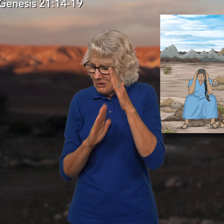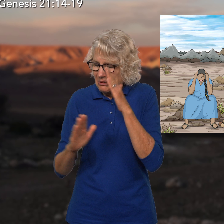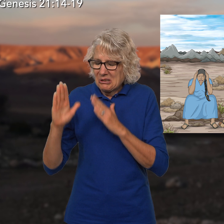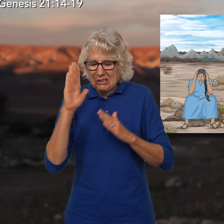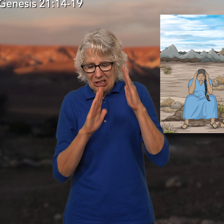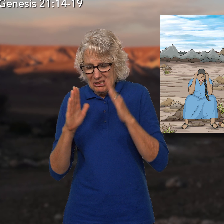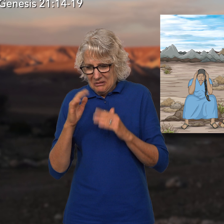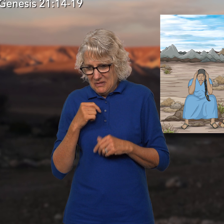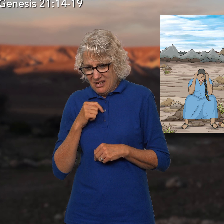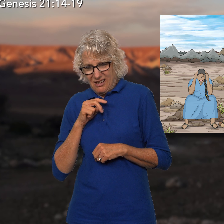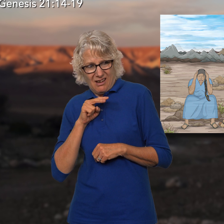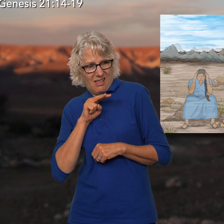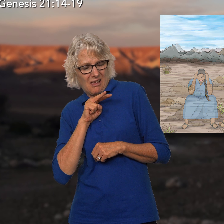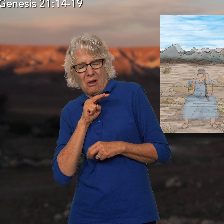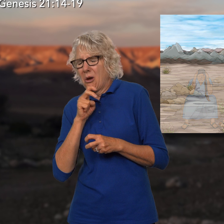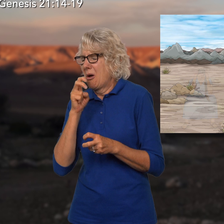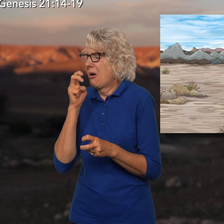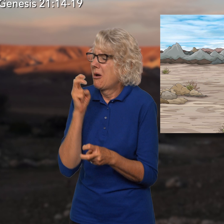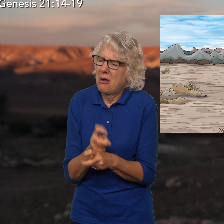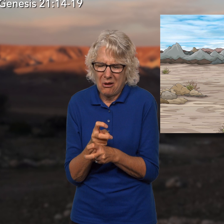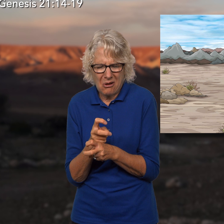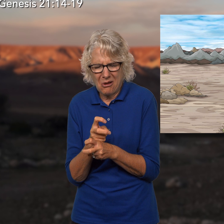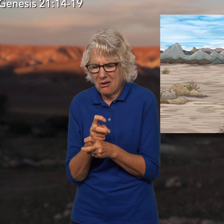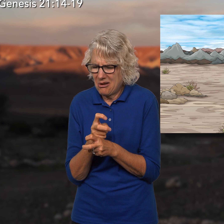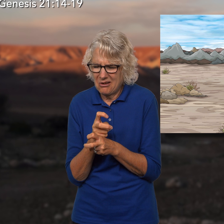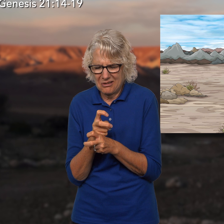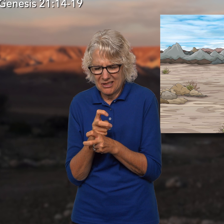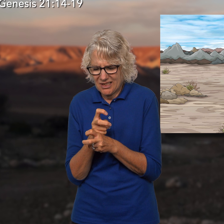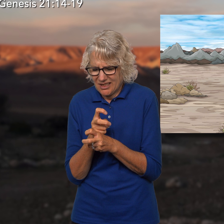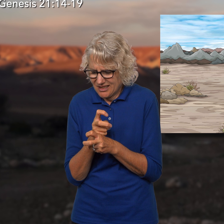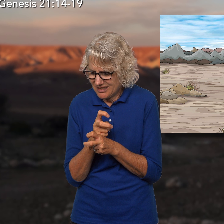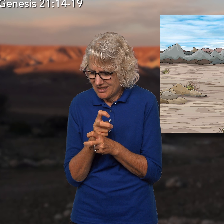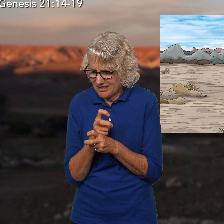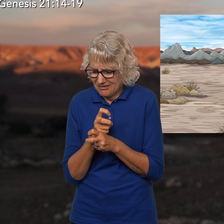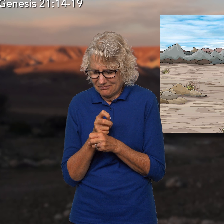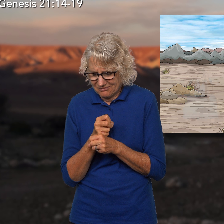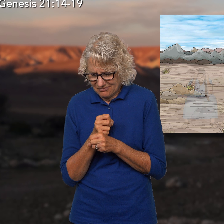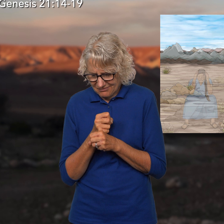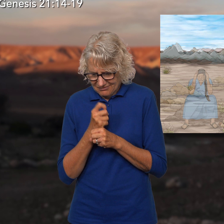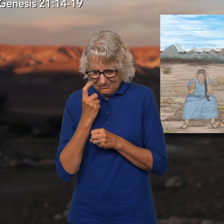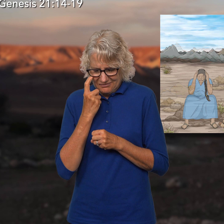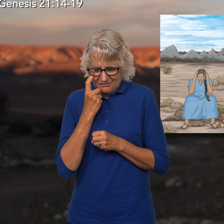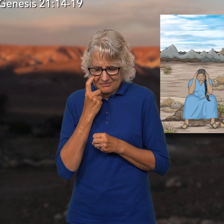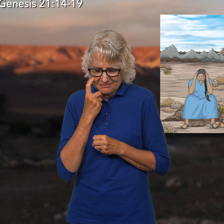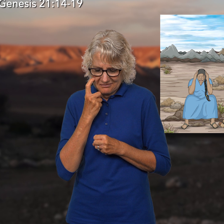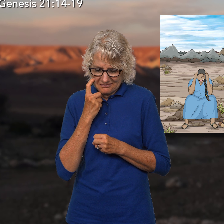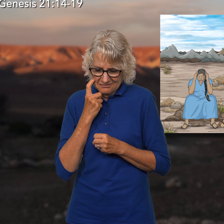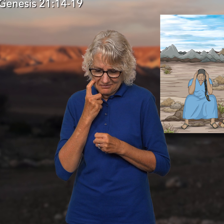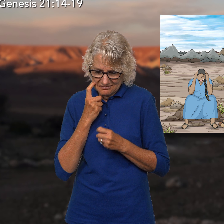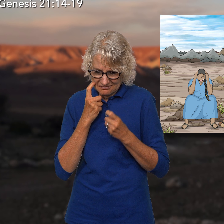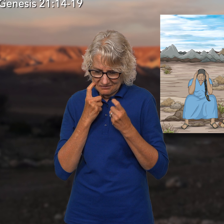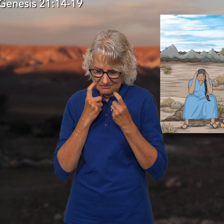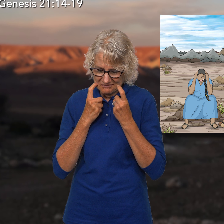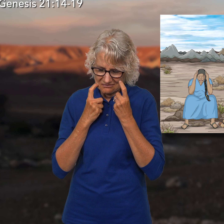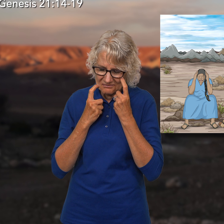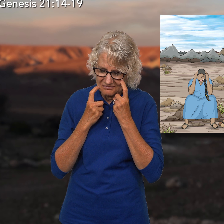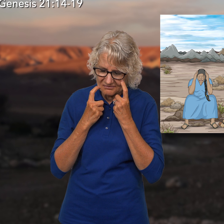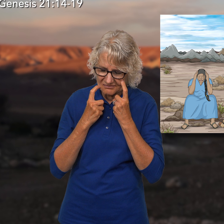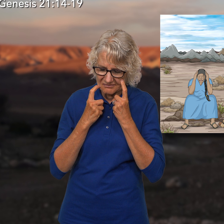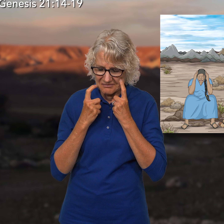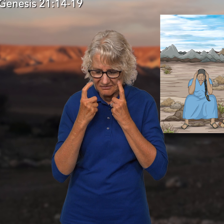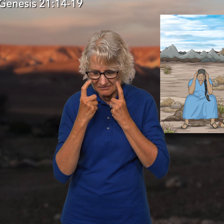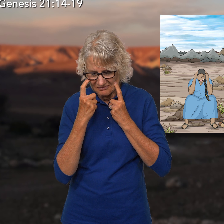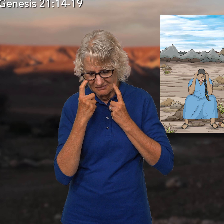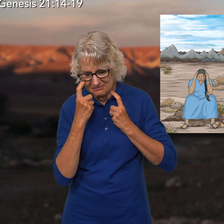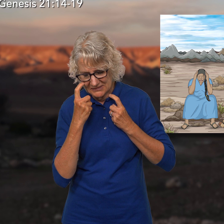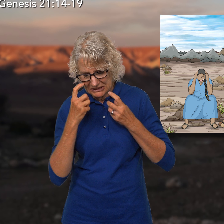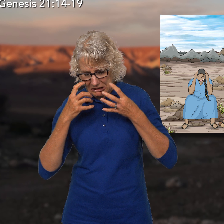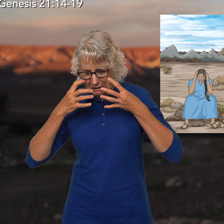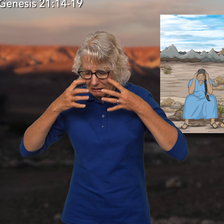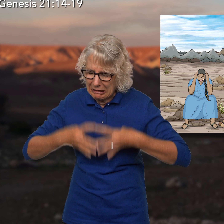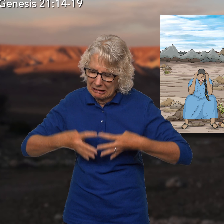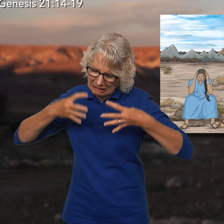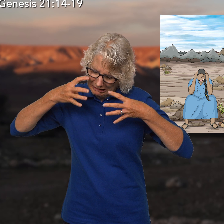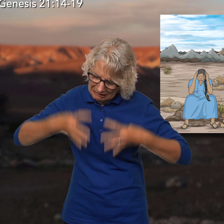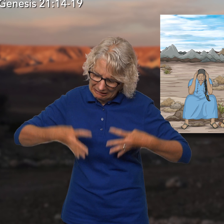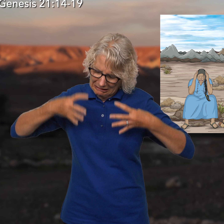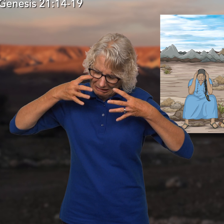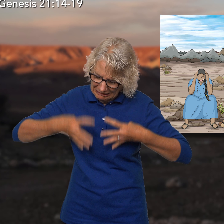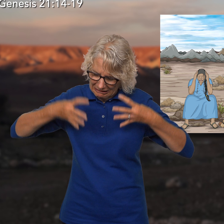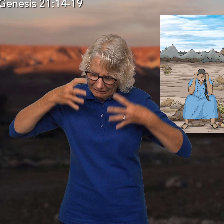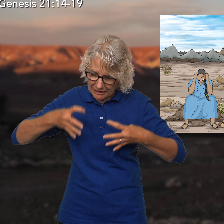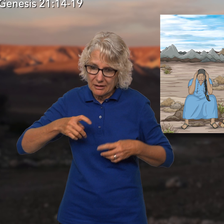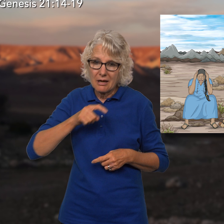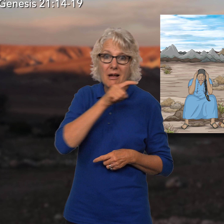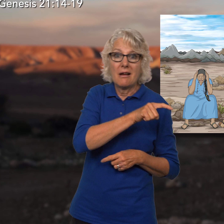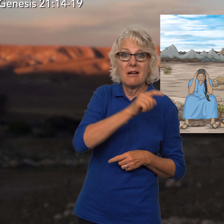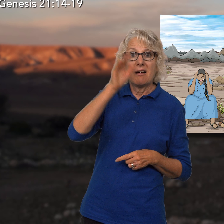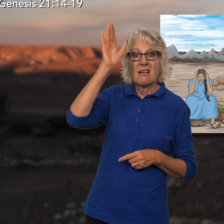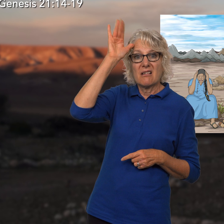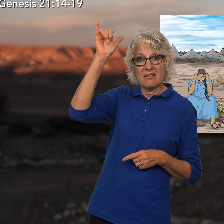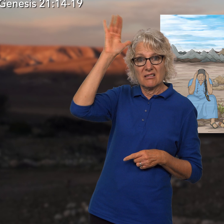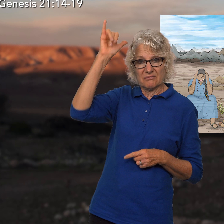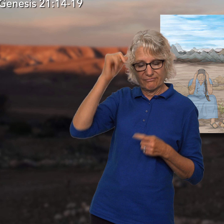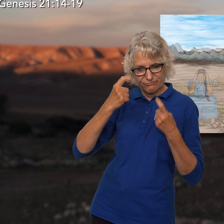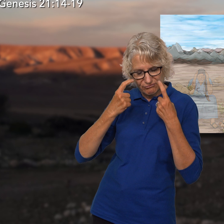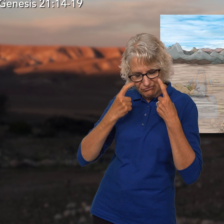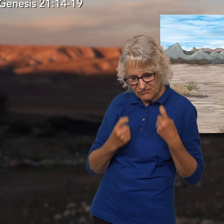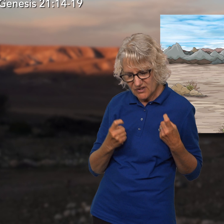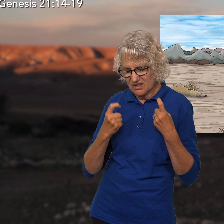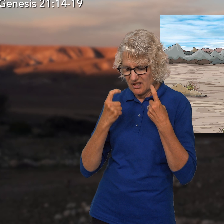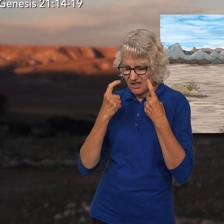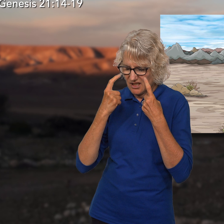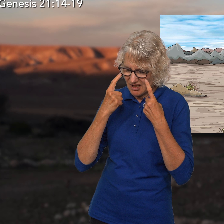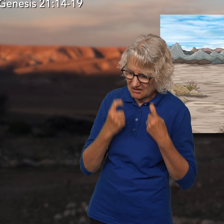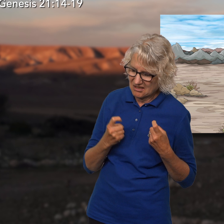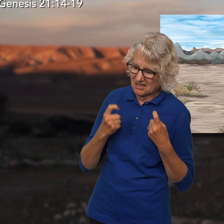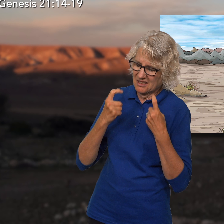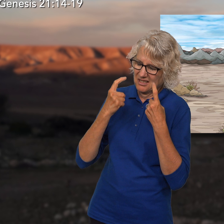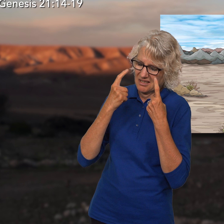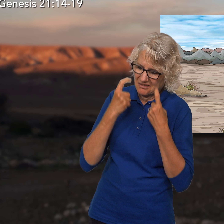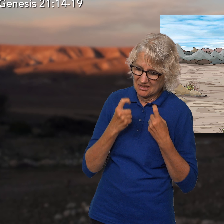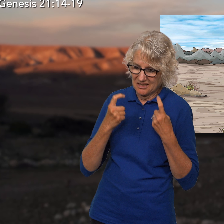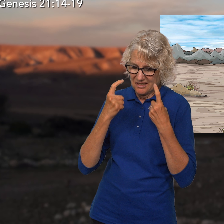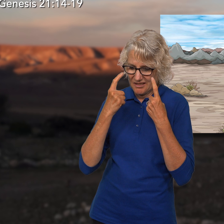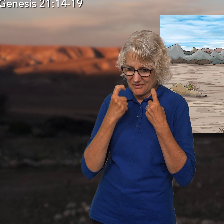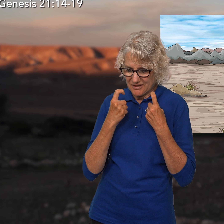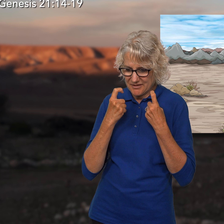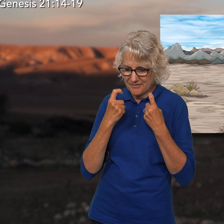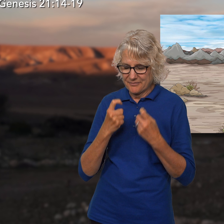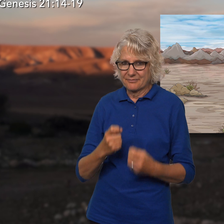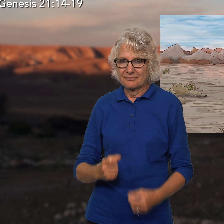And as she sat nearby, she lifted up her voice and wept.